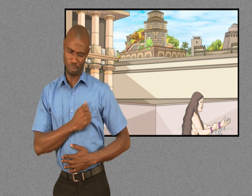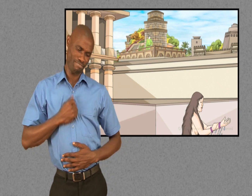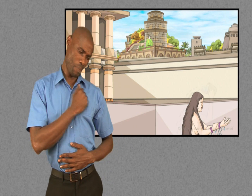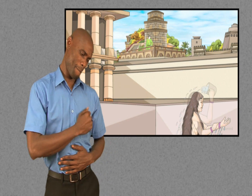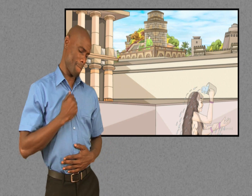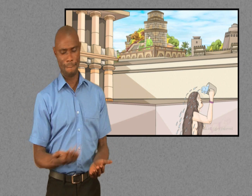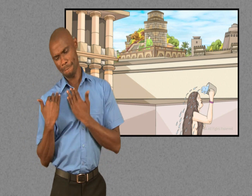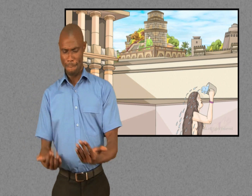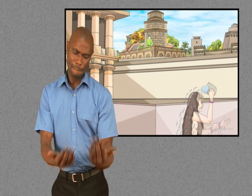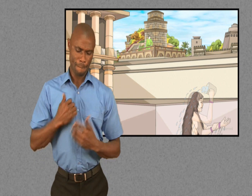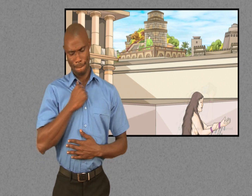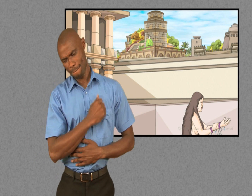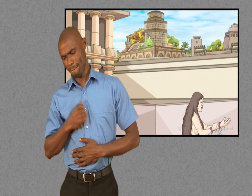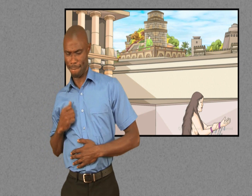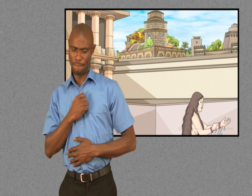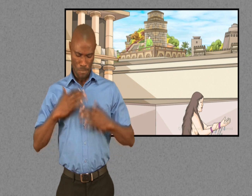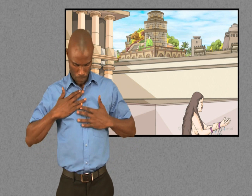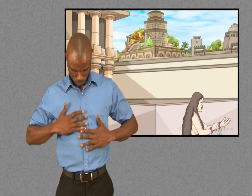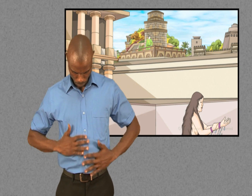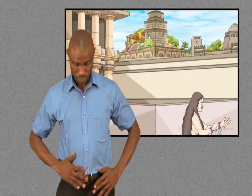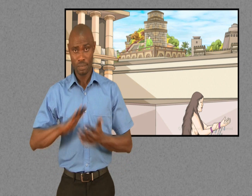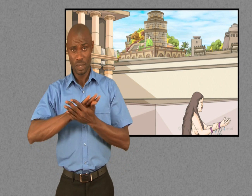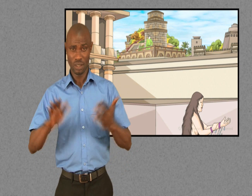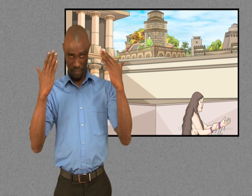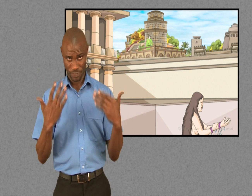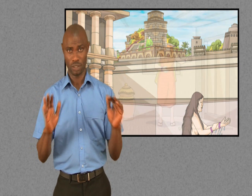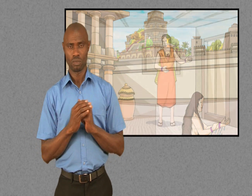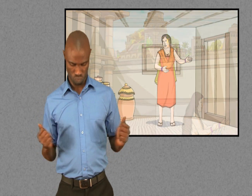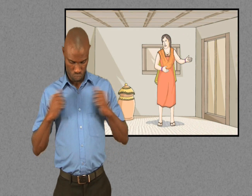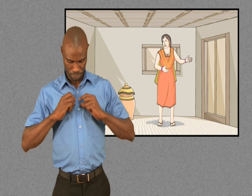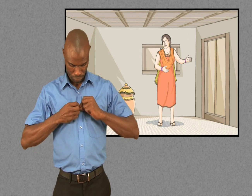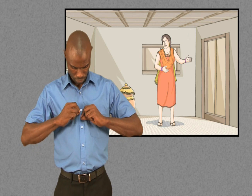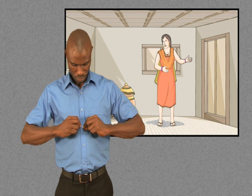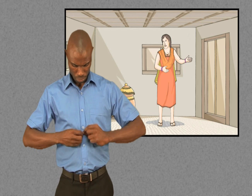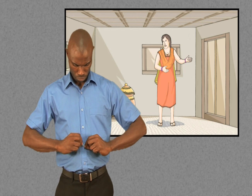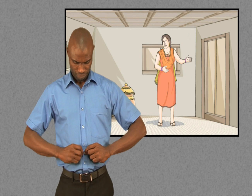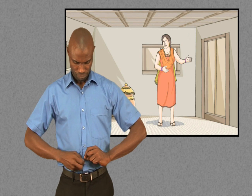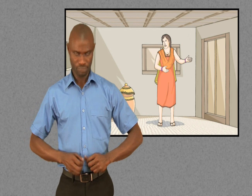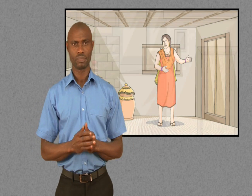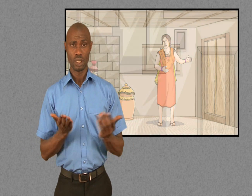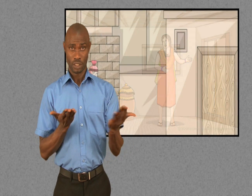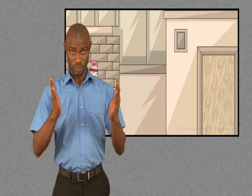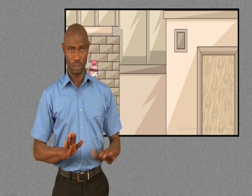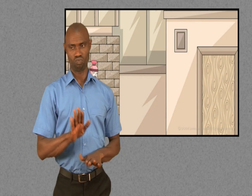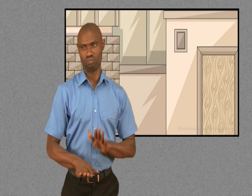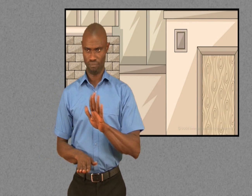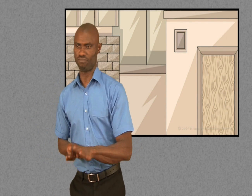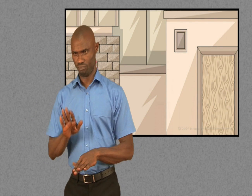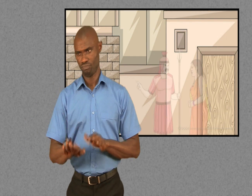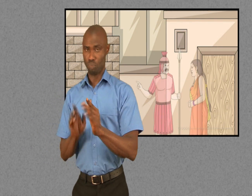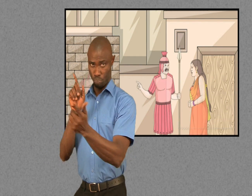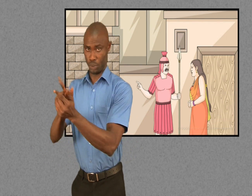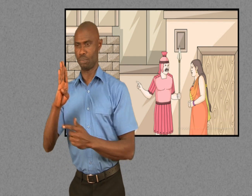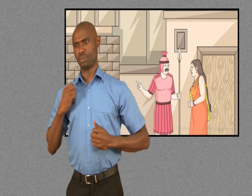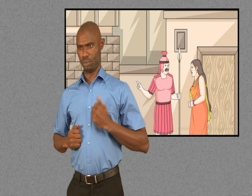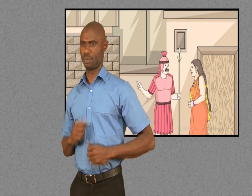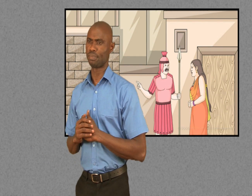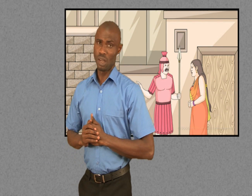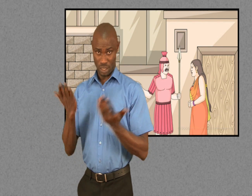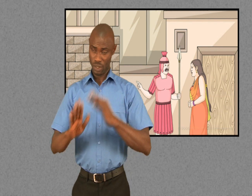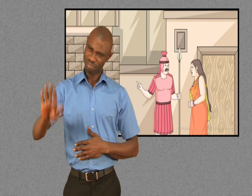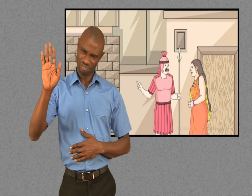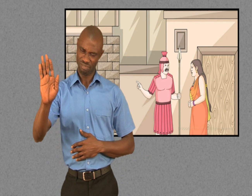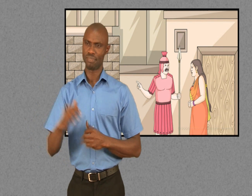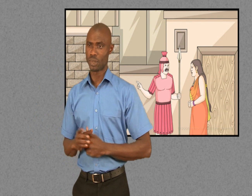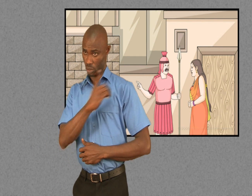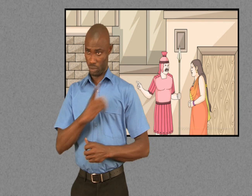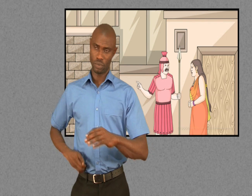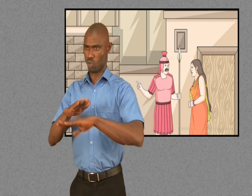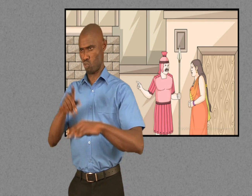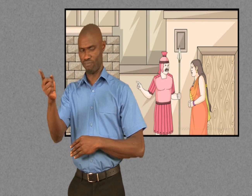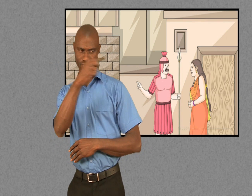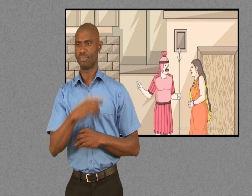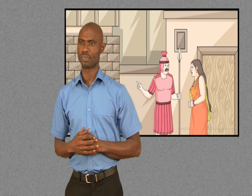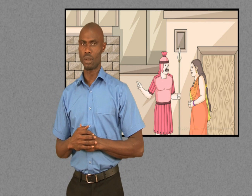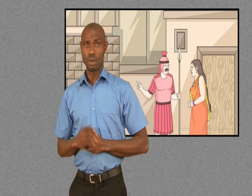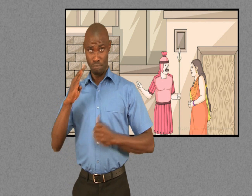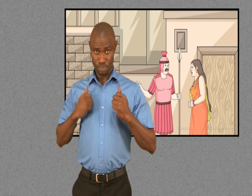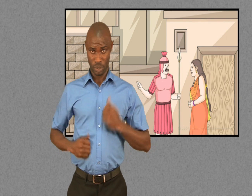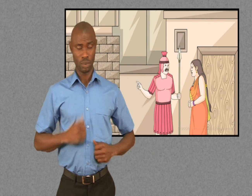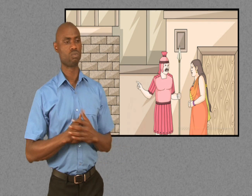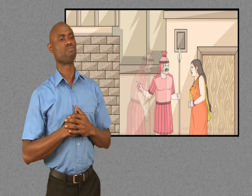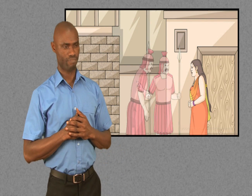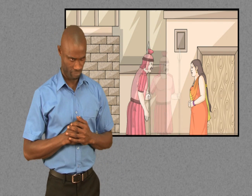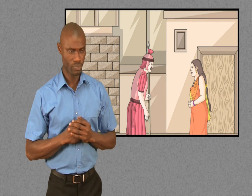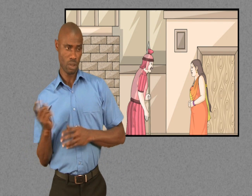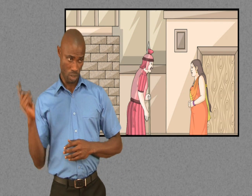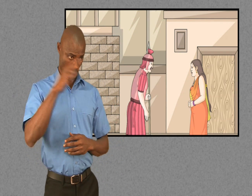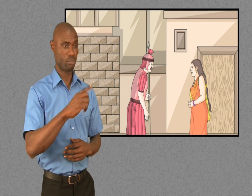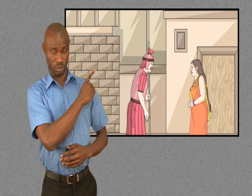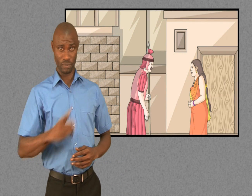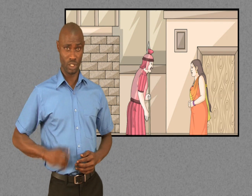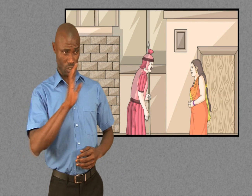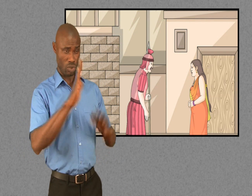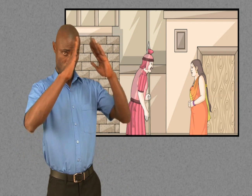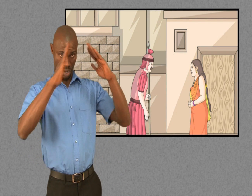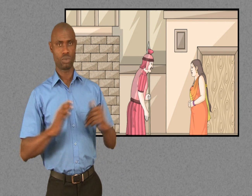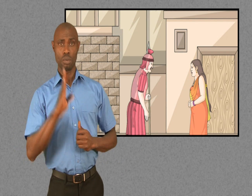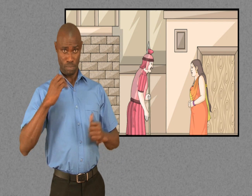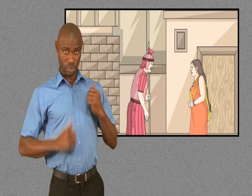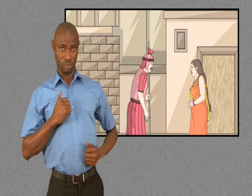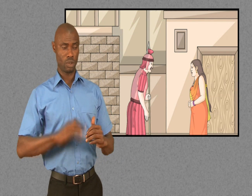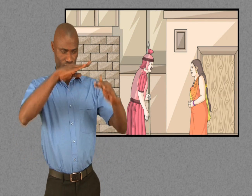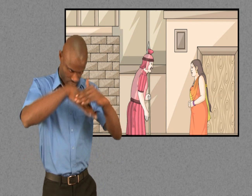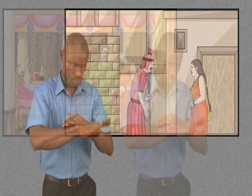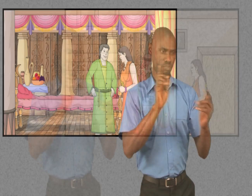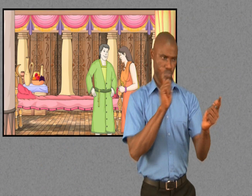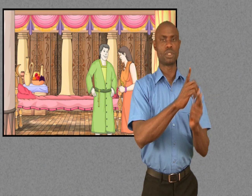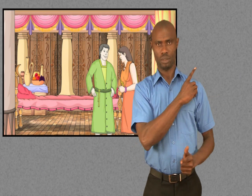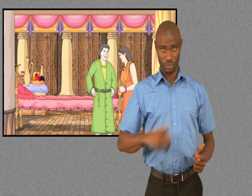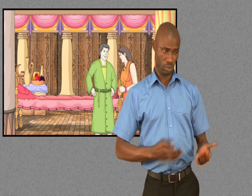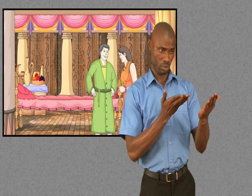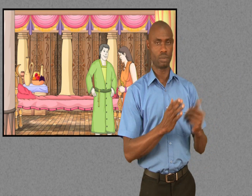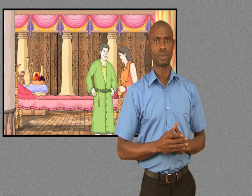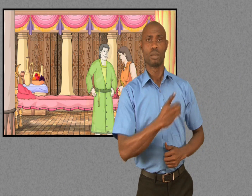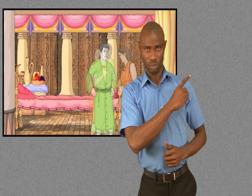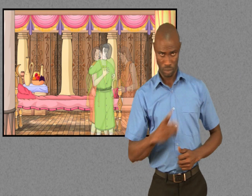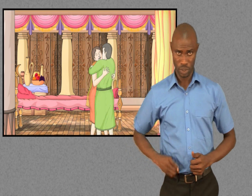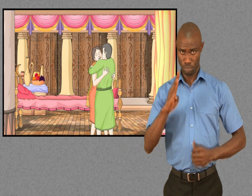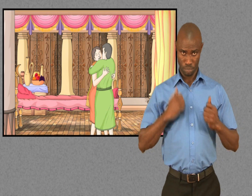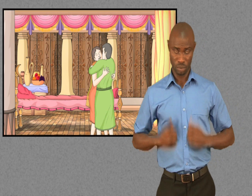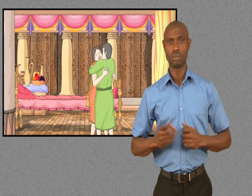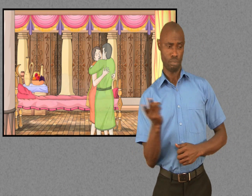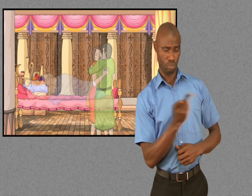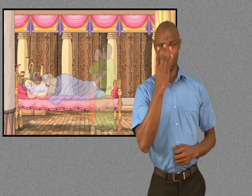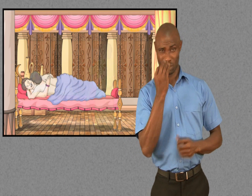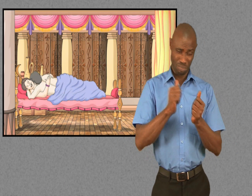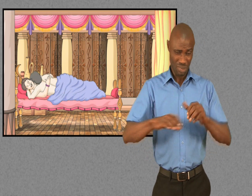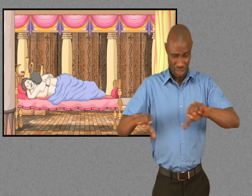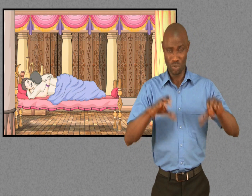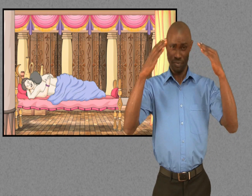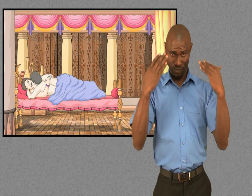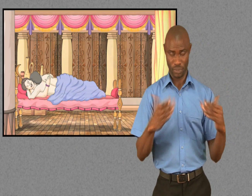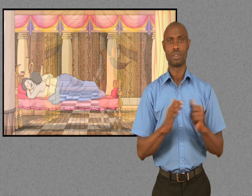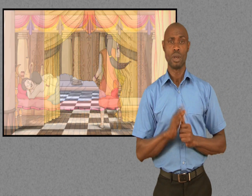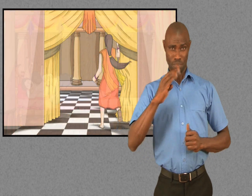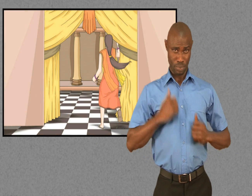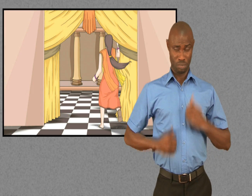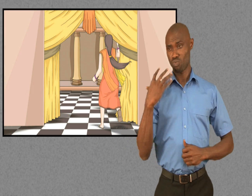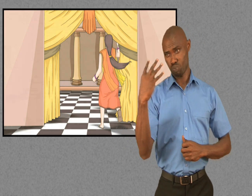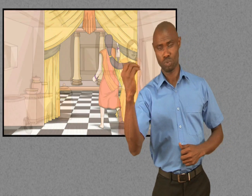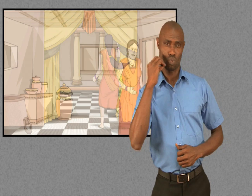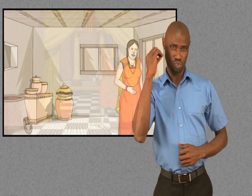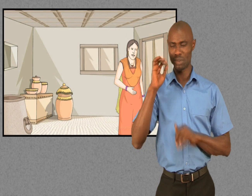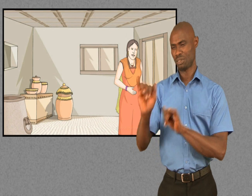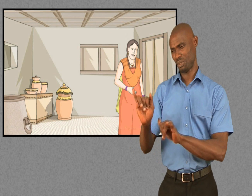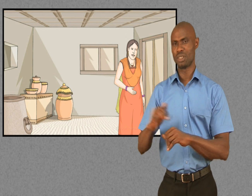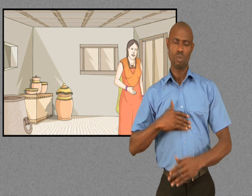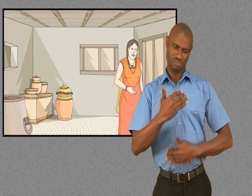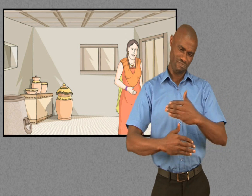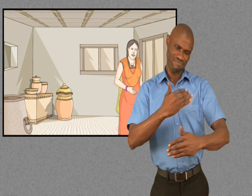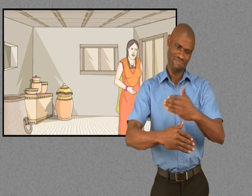(Now she had just purified herself from her uncleanness.) Then she returned home.